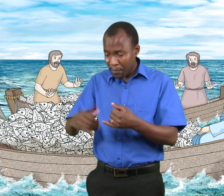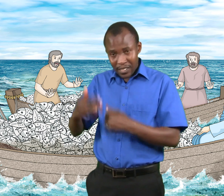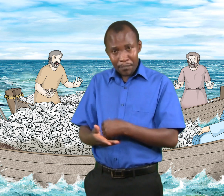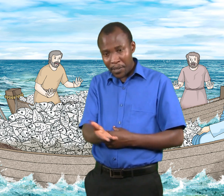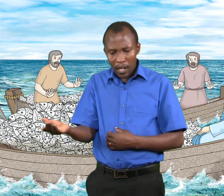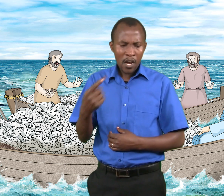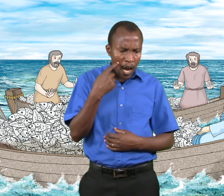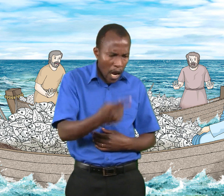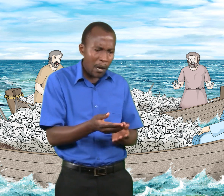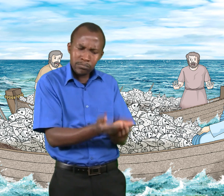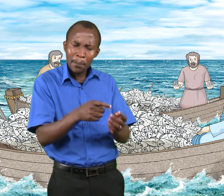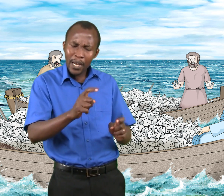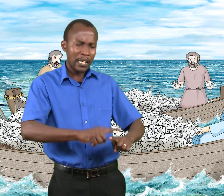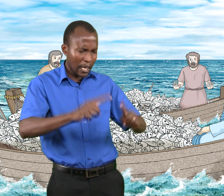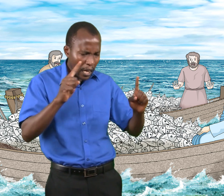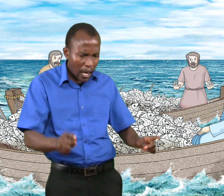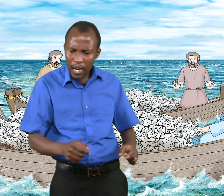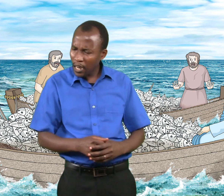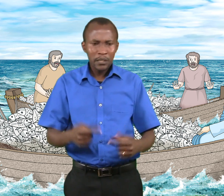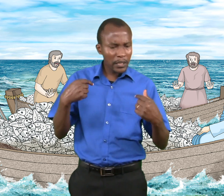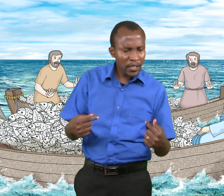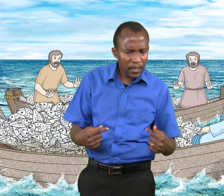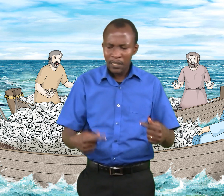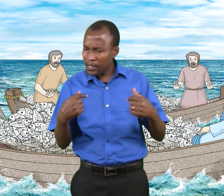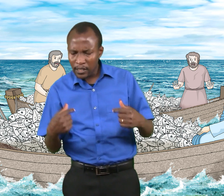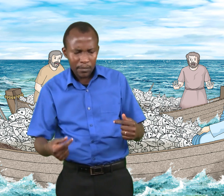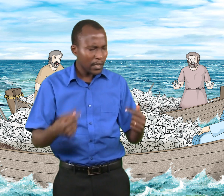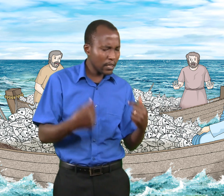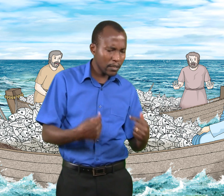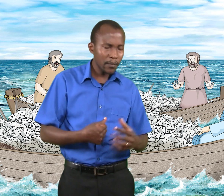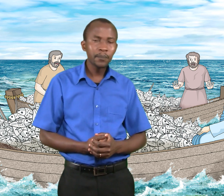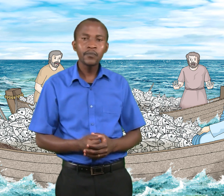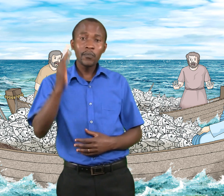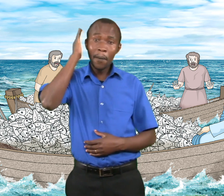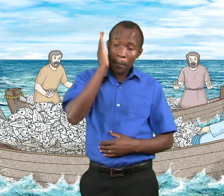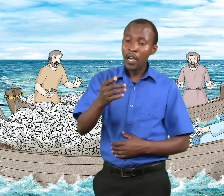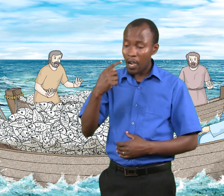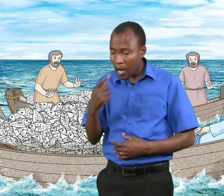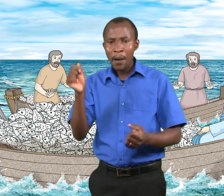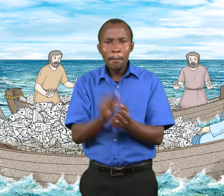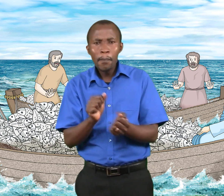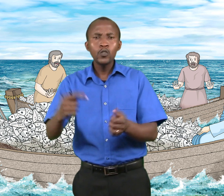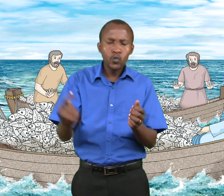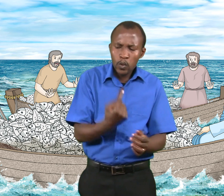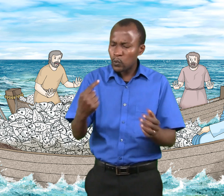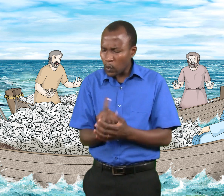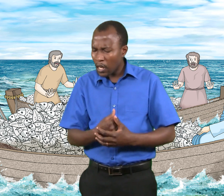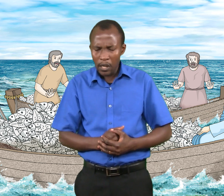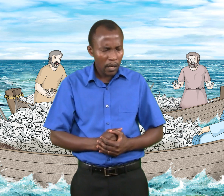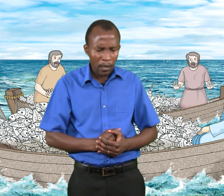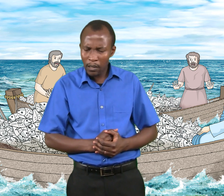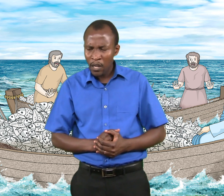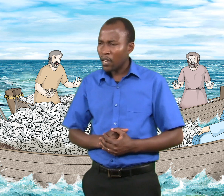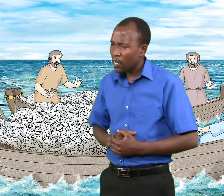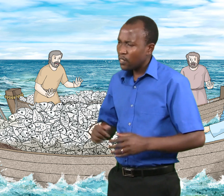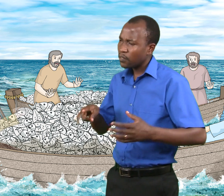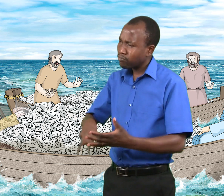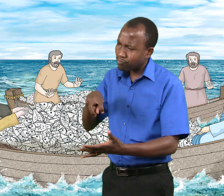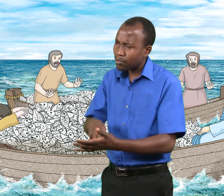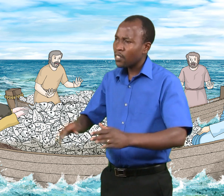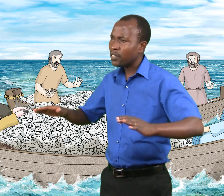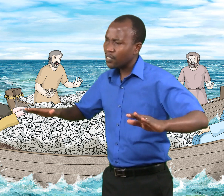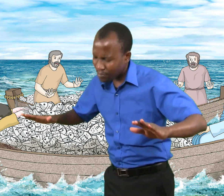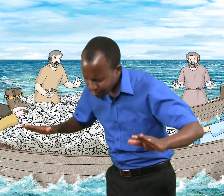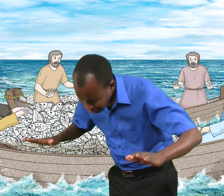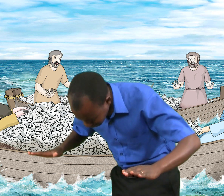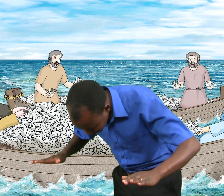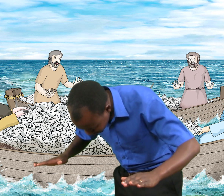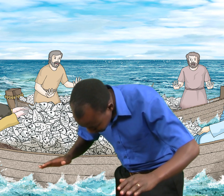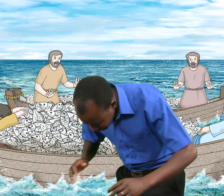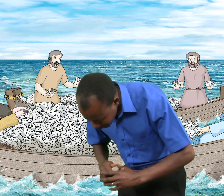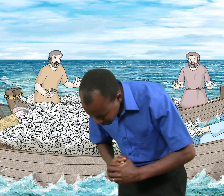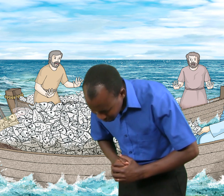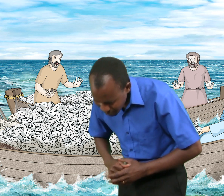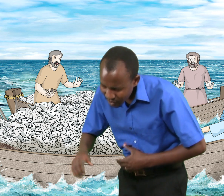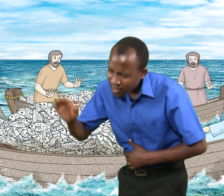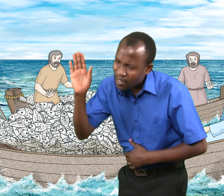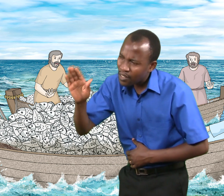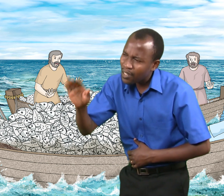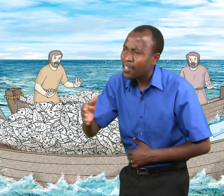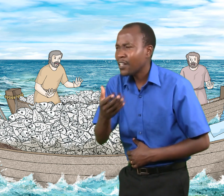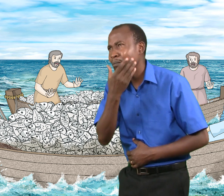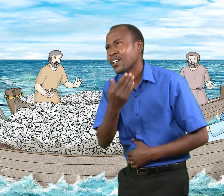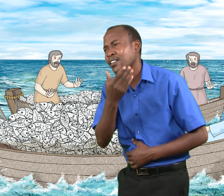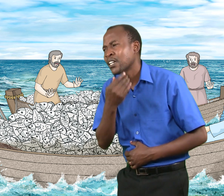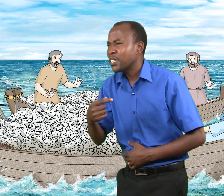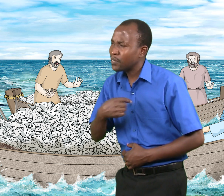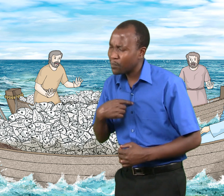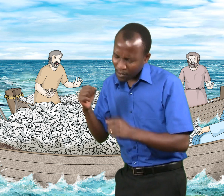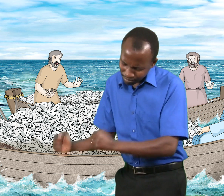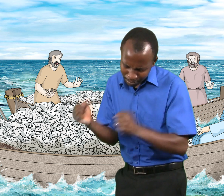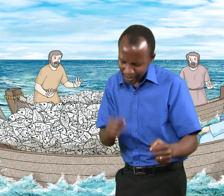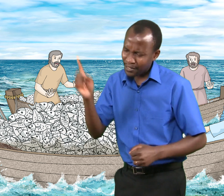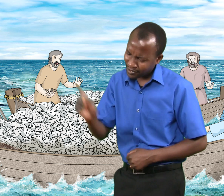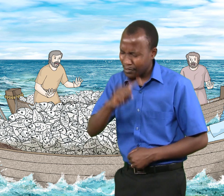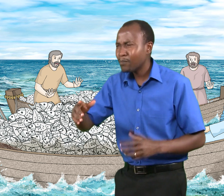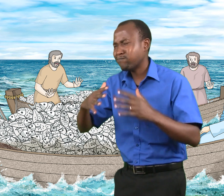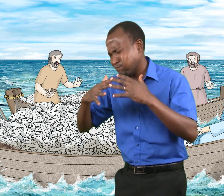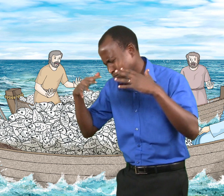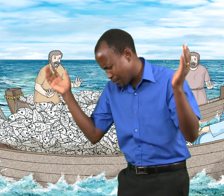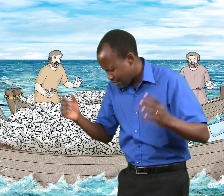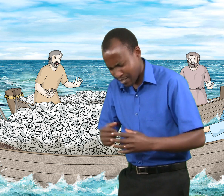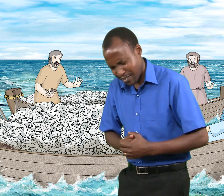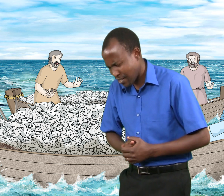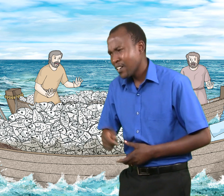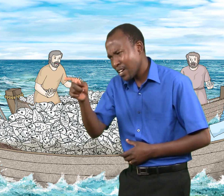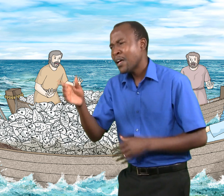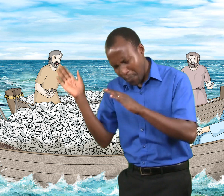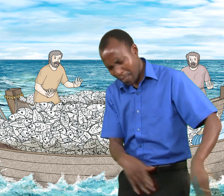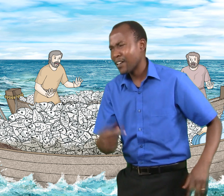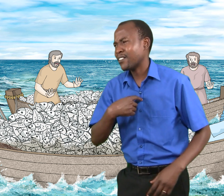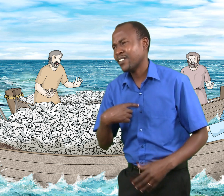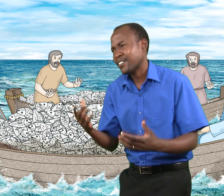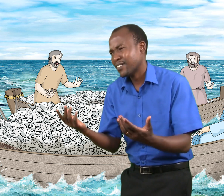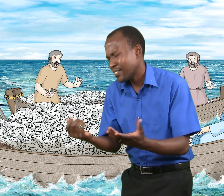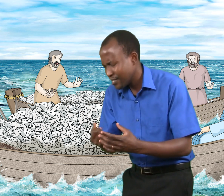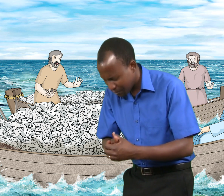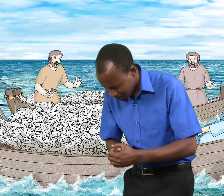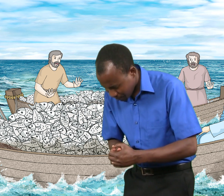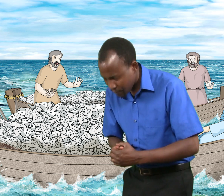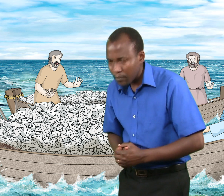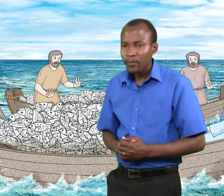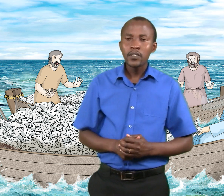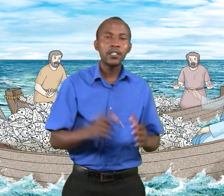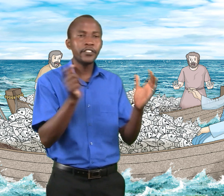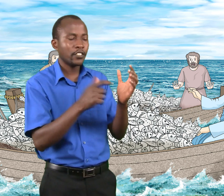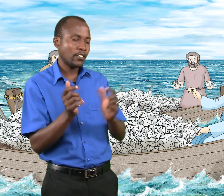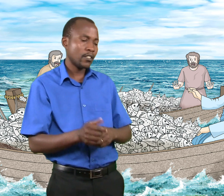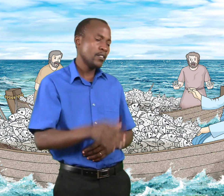For he and his companions were astonished at the catch of fish they had taken, and so were his partners James and John, the sons of Zebedee.